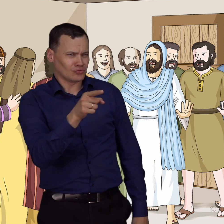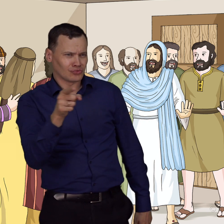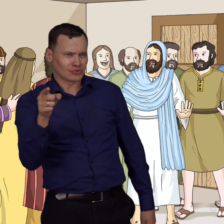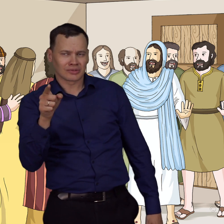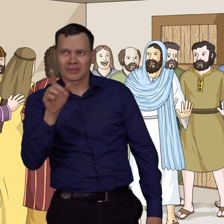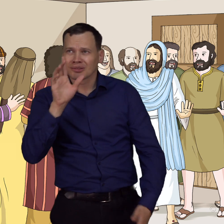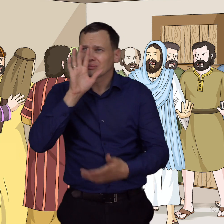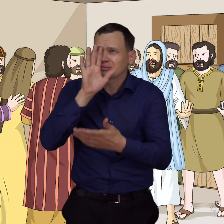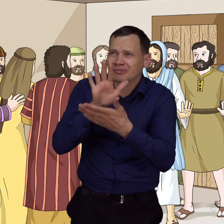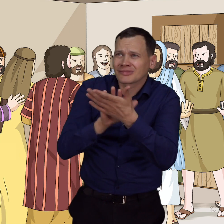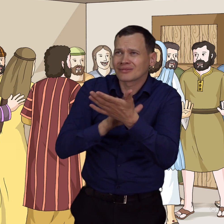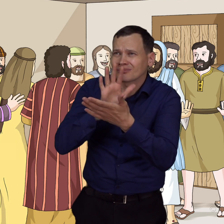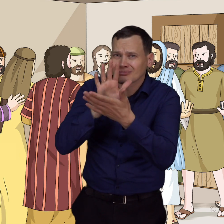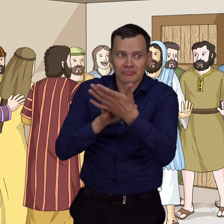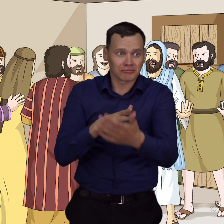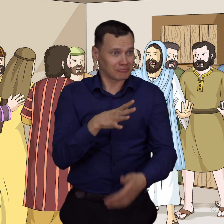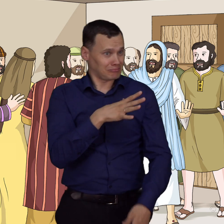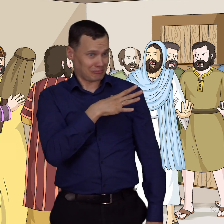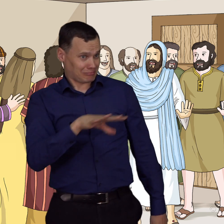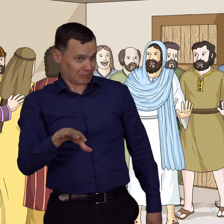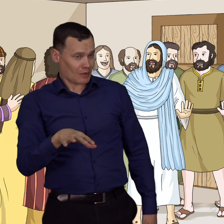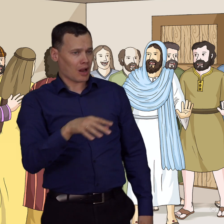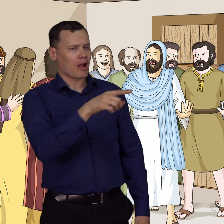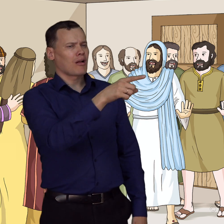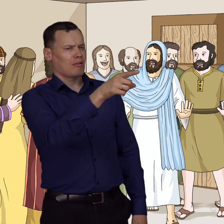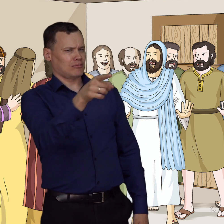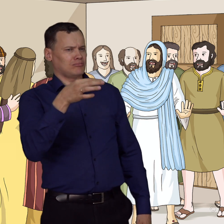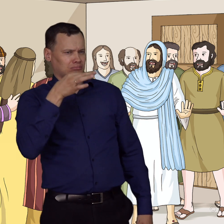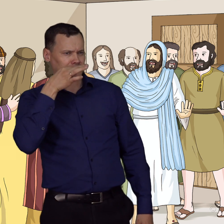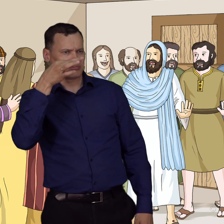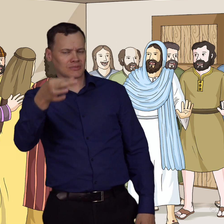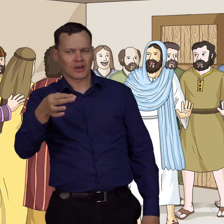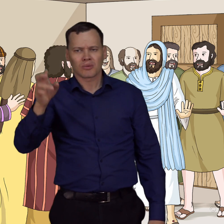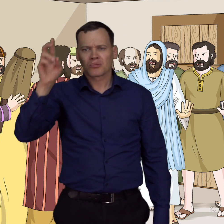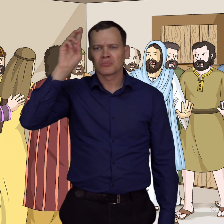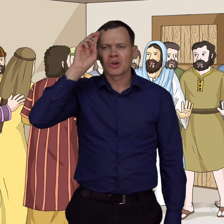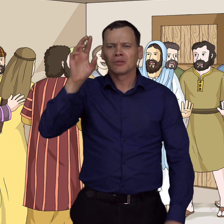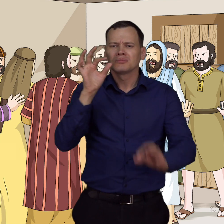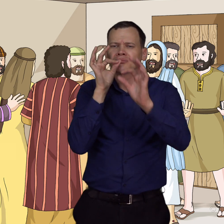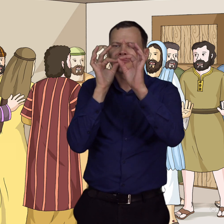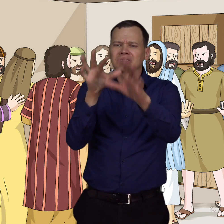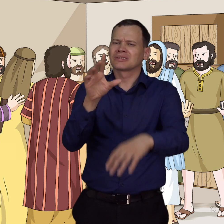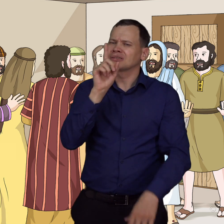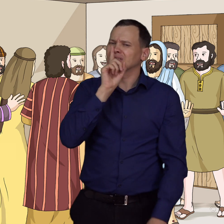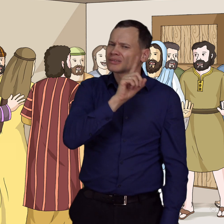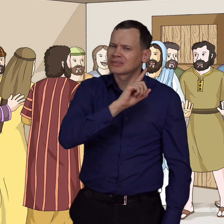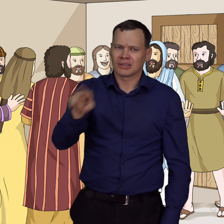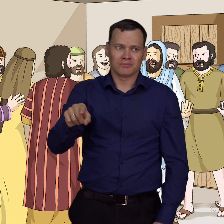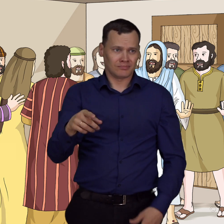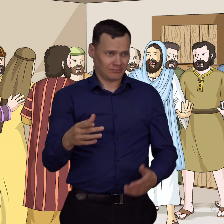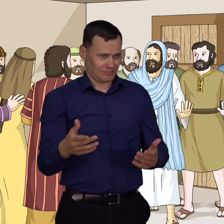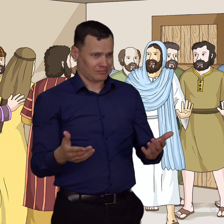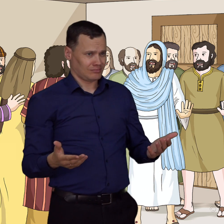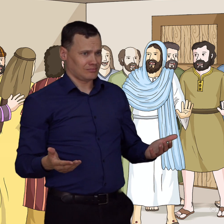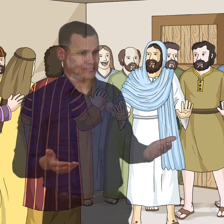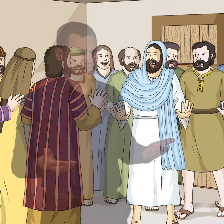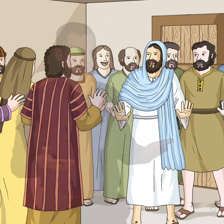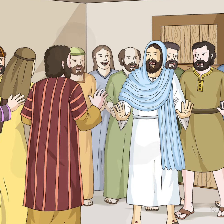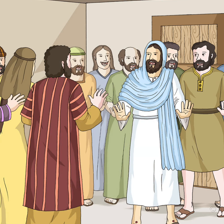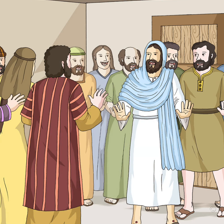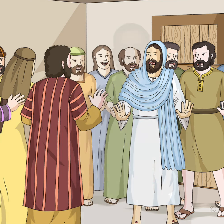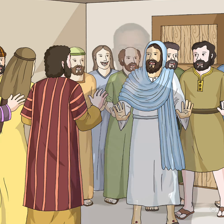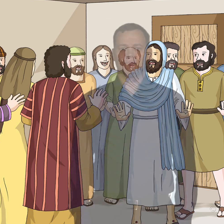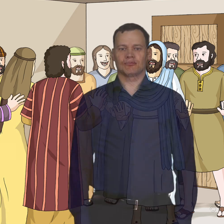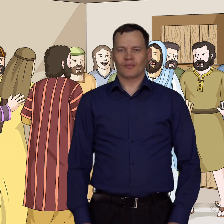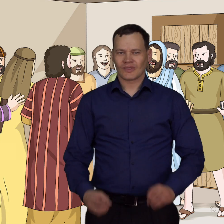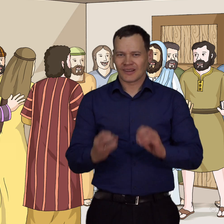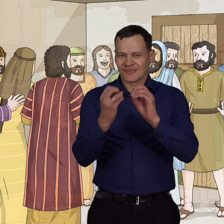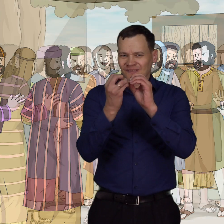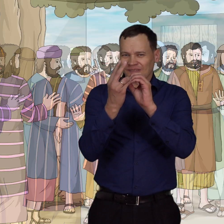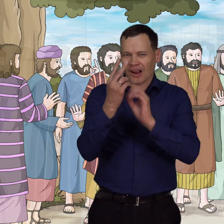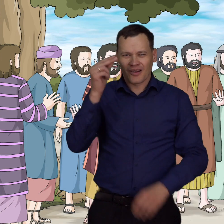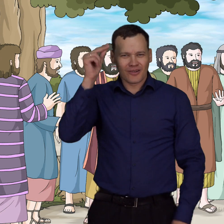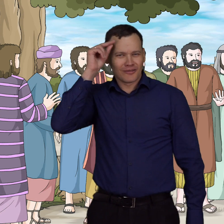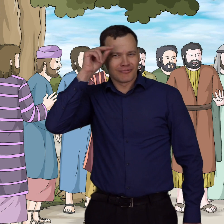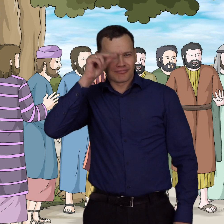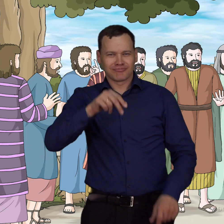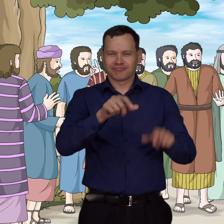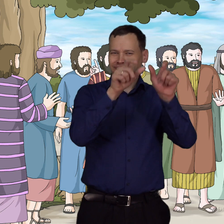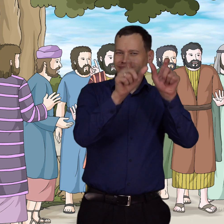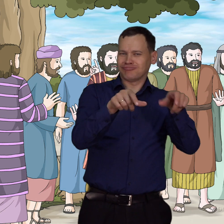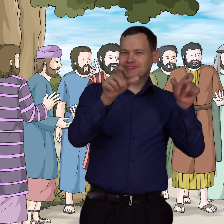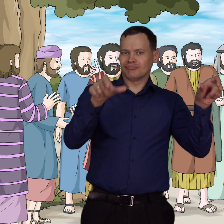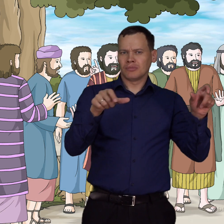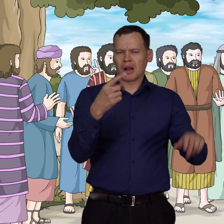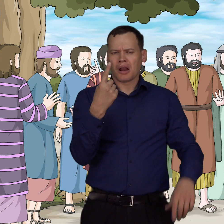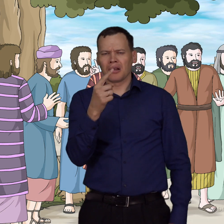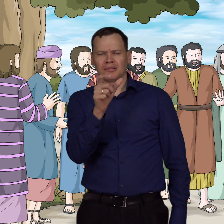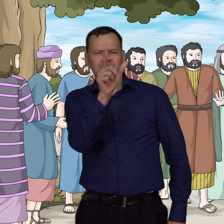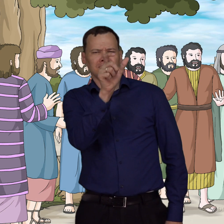if you withhold forgiveness from anyone, it is withheld.”